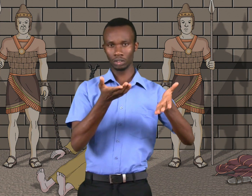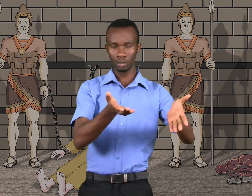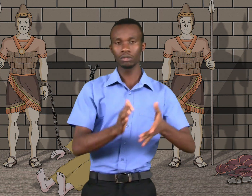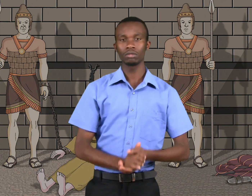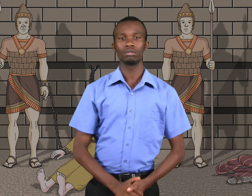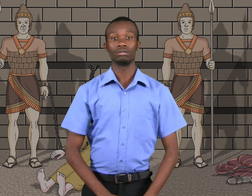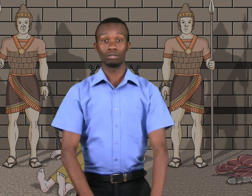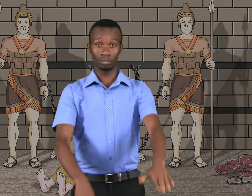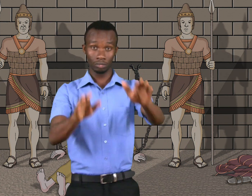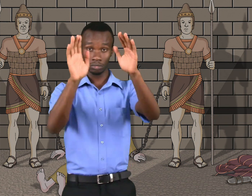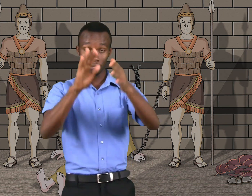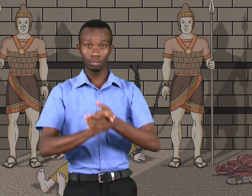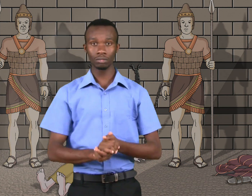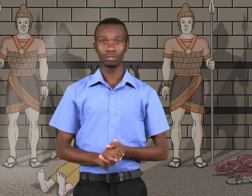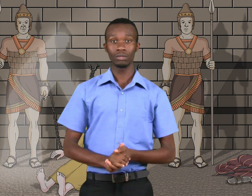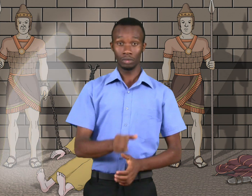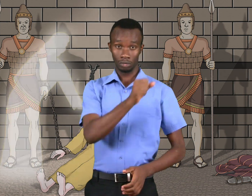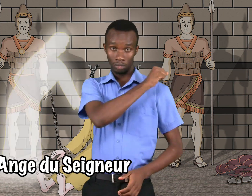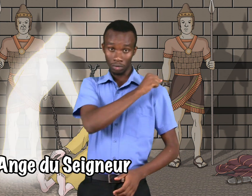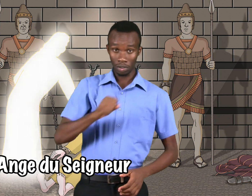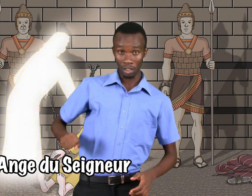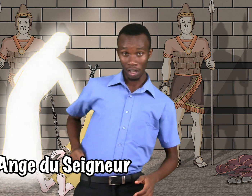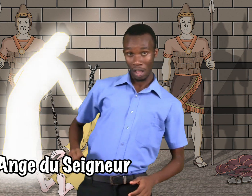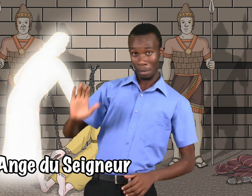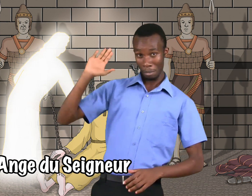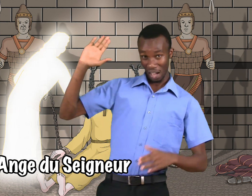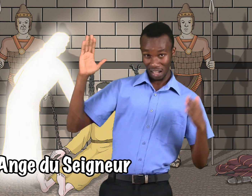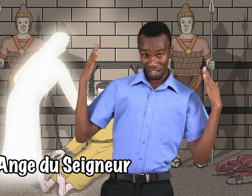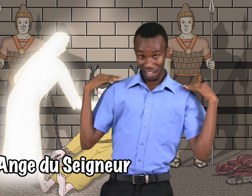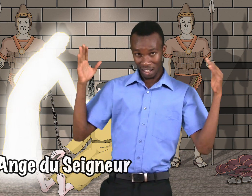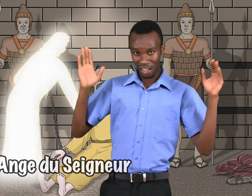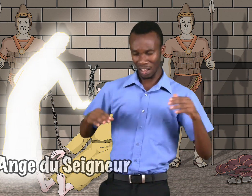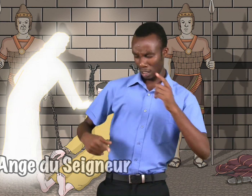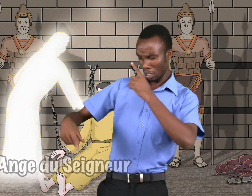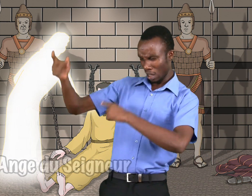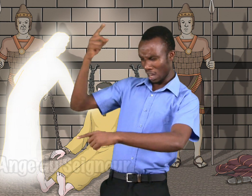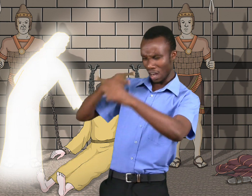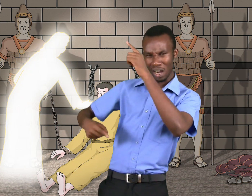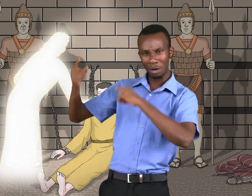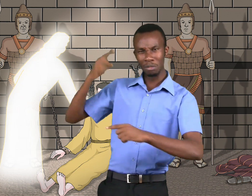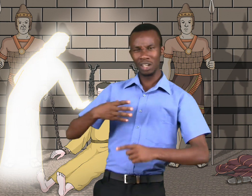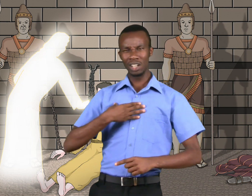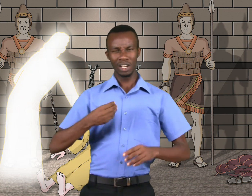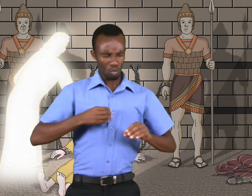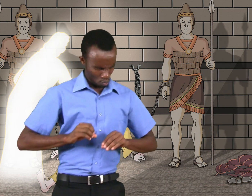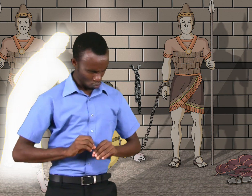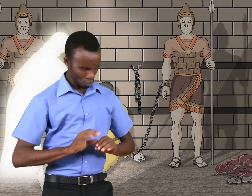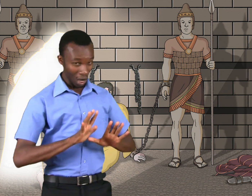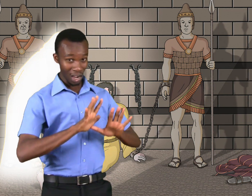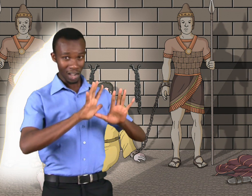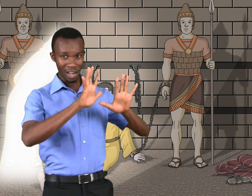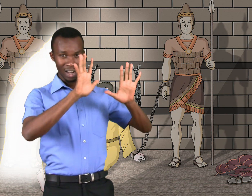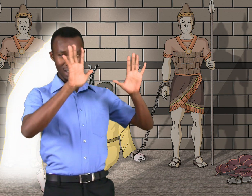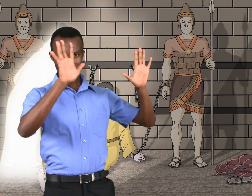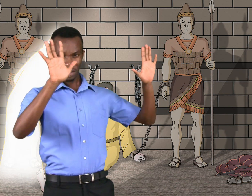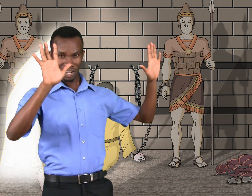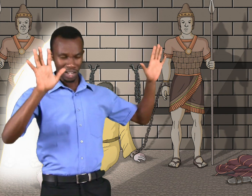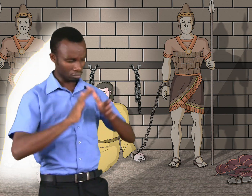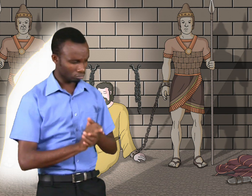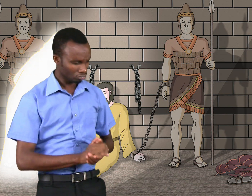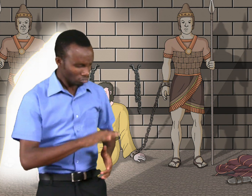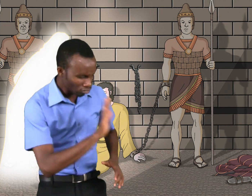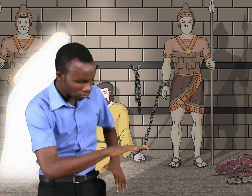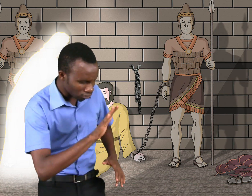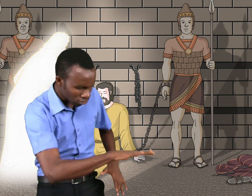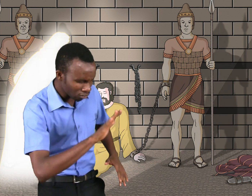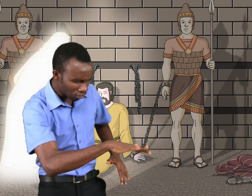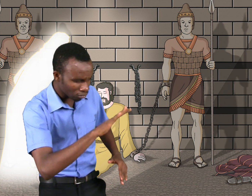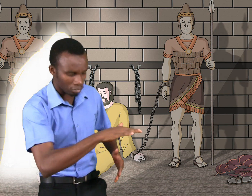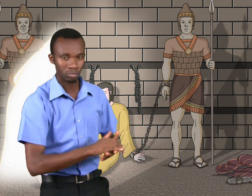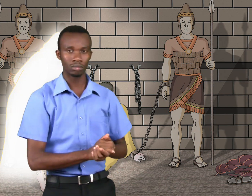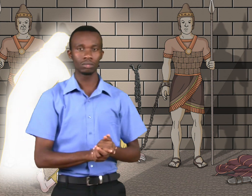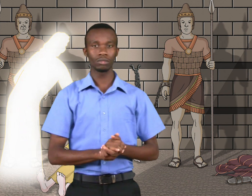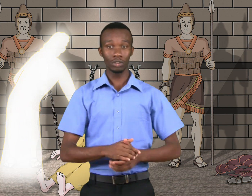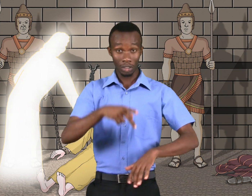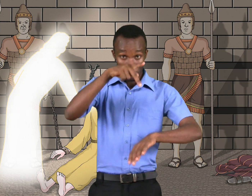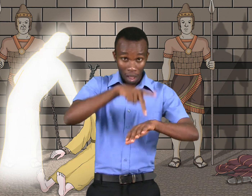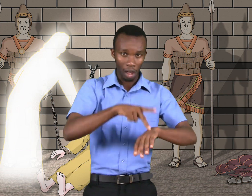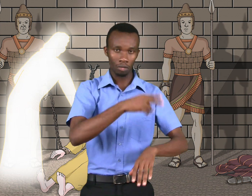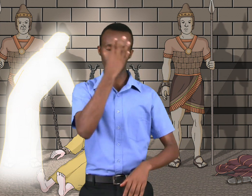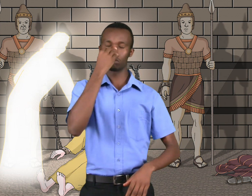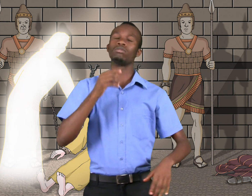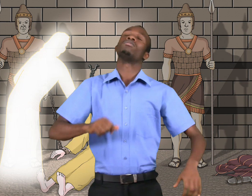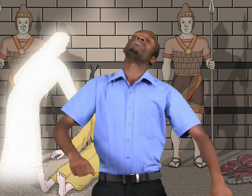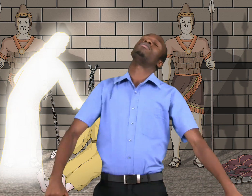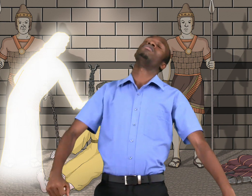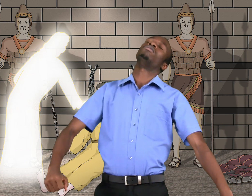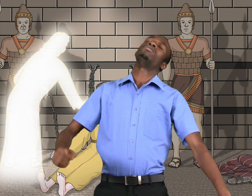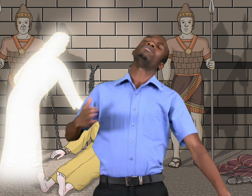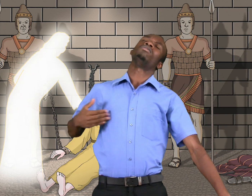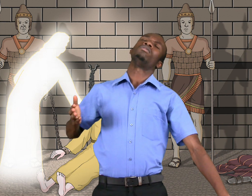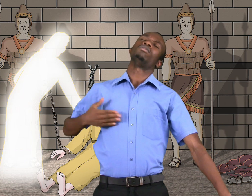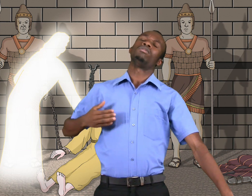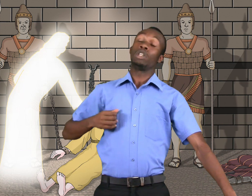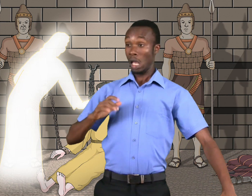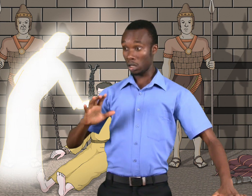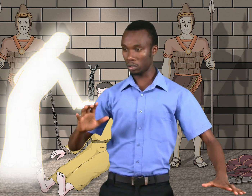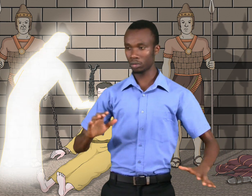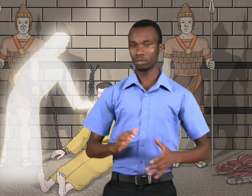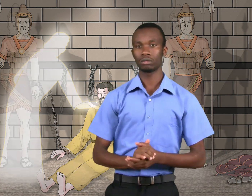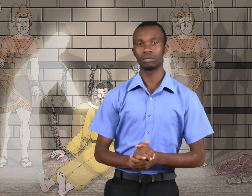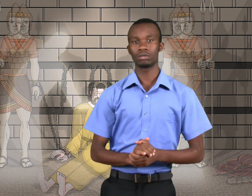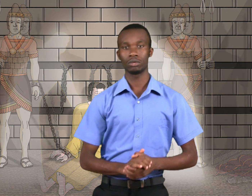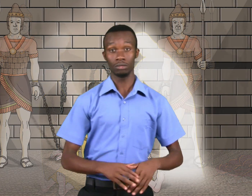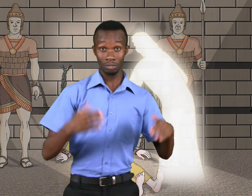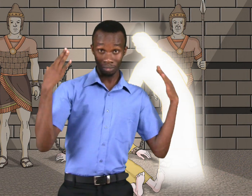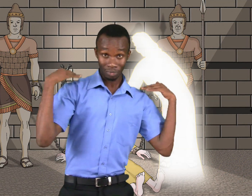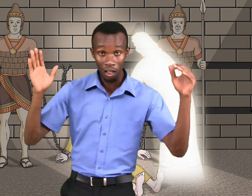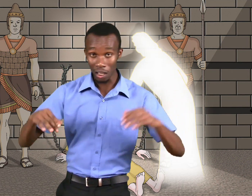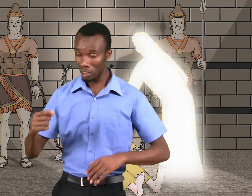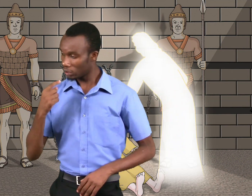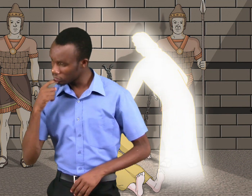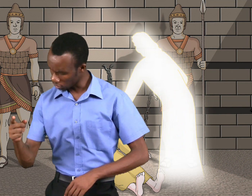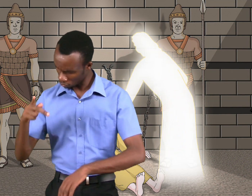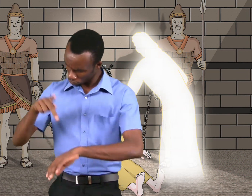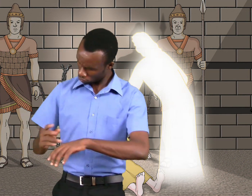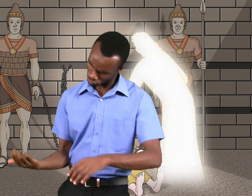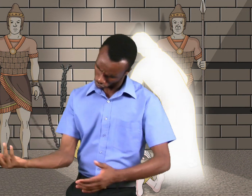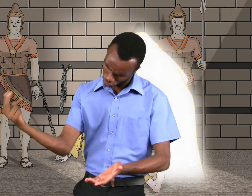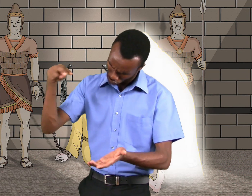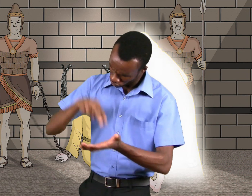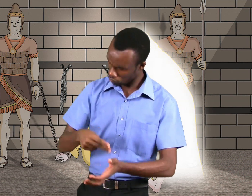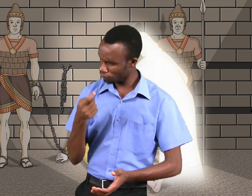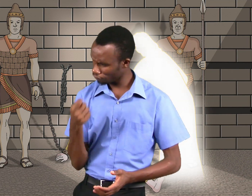Suddenly an angel of the Lord appeared and a light shone in the cell.